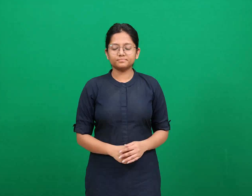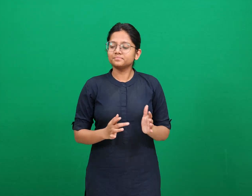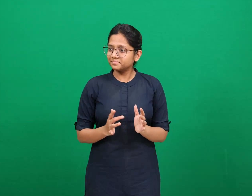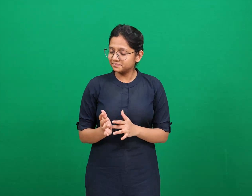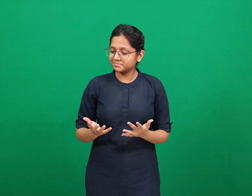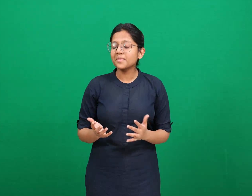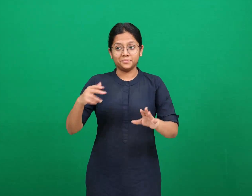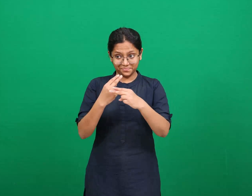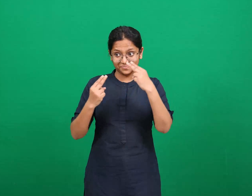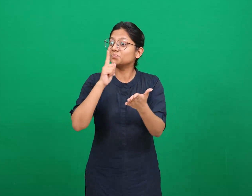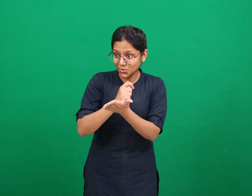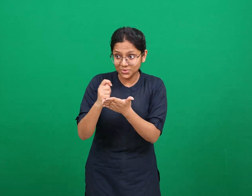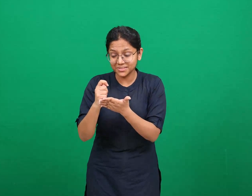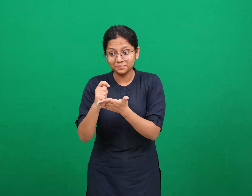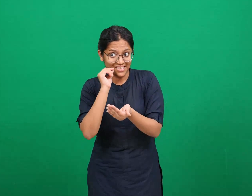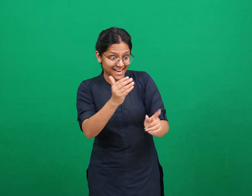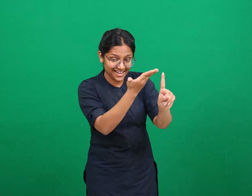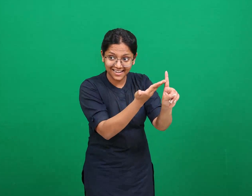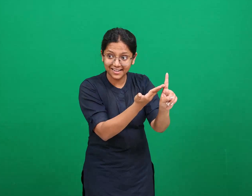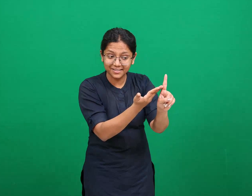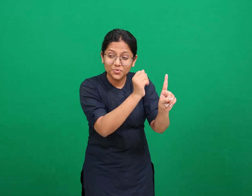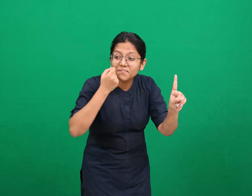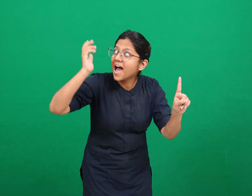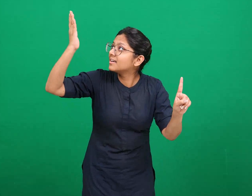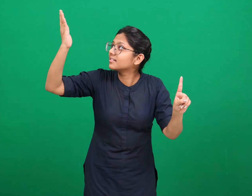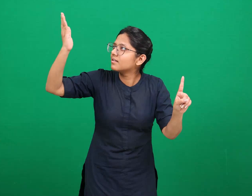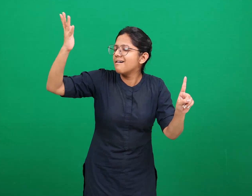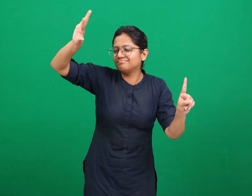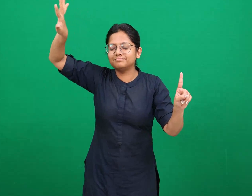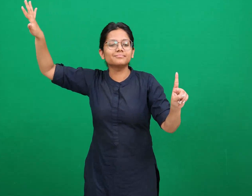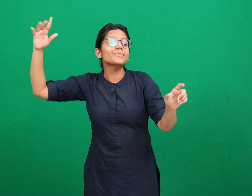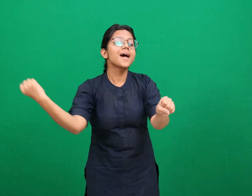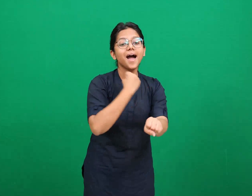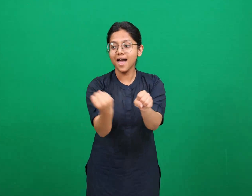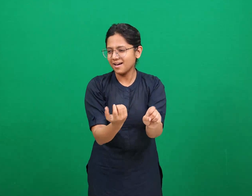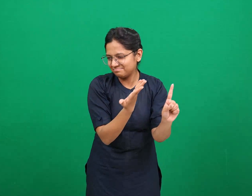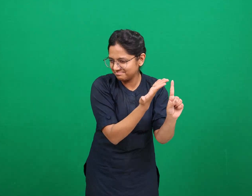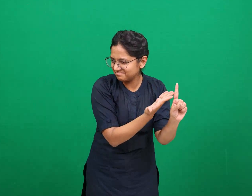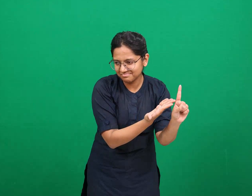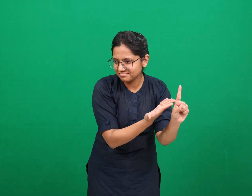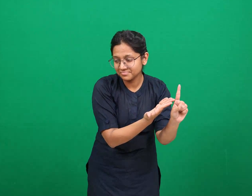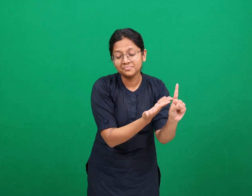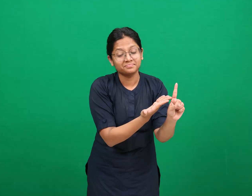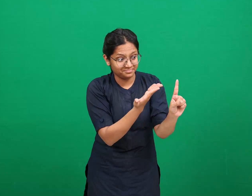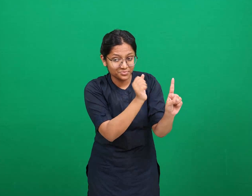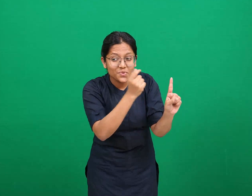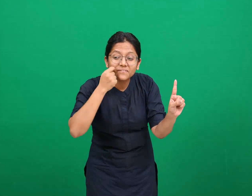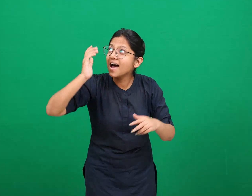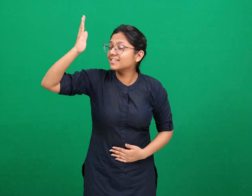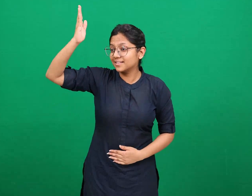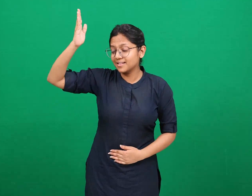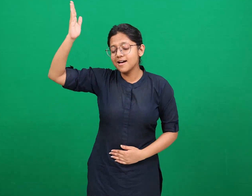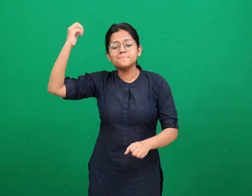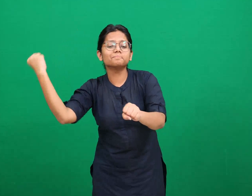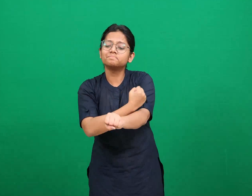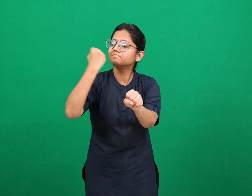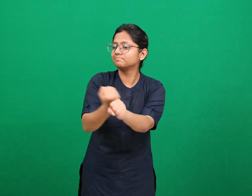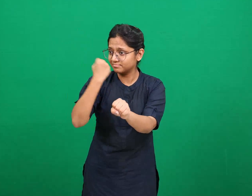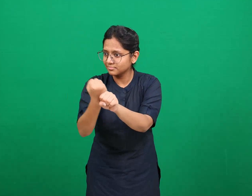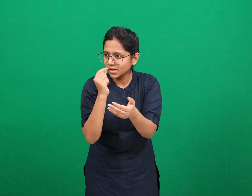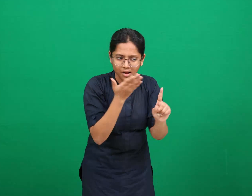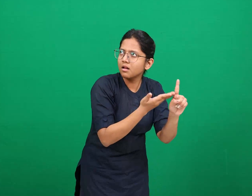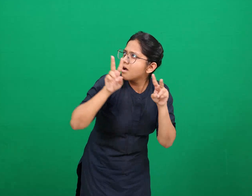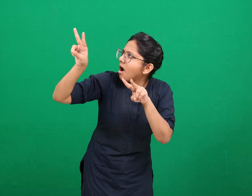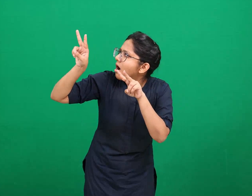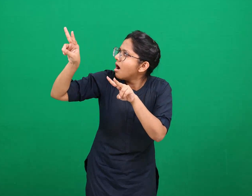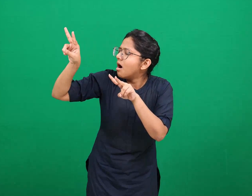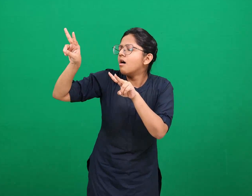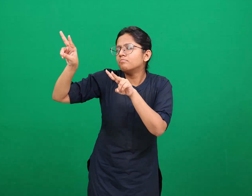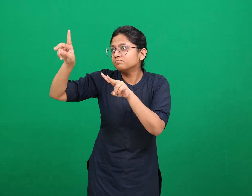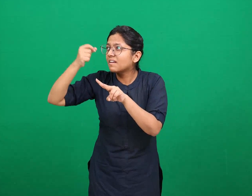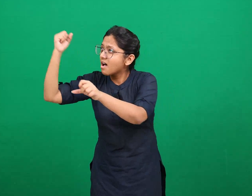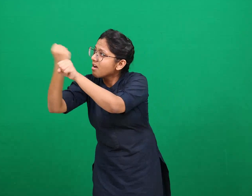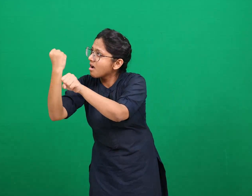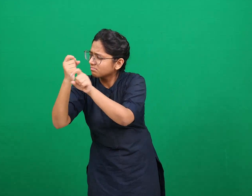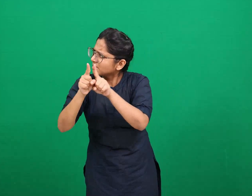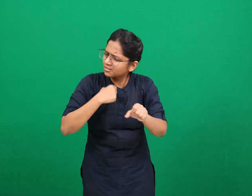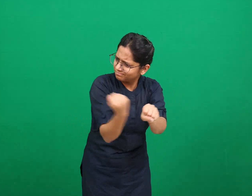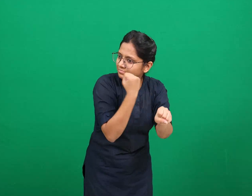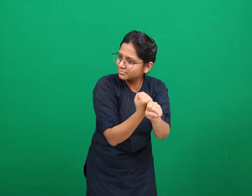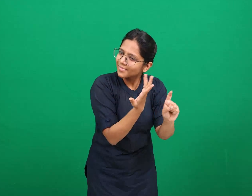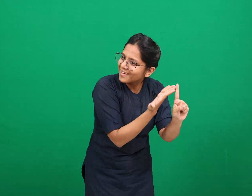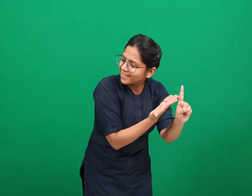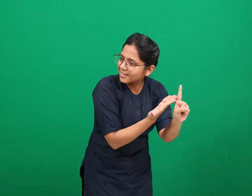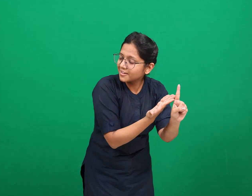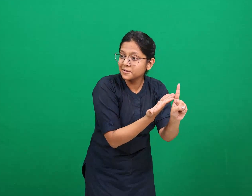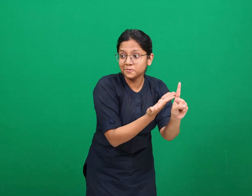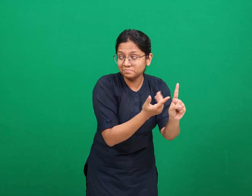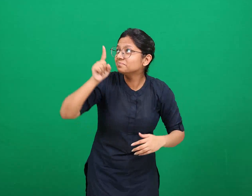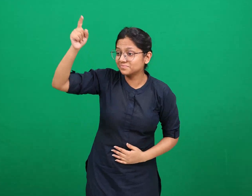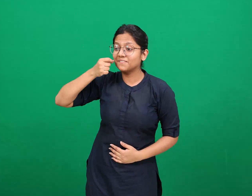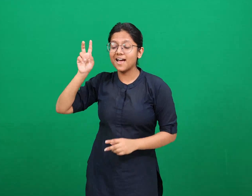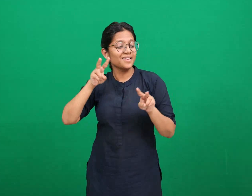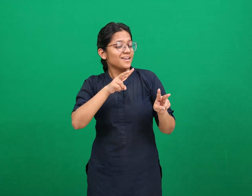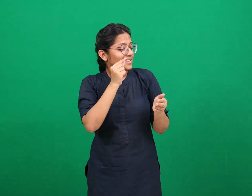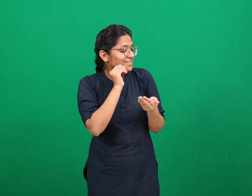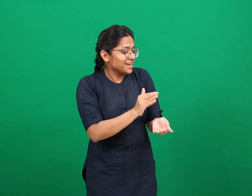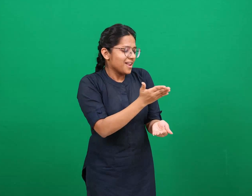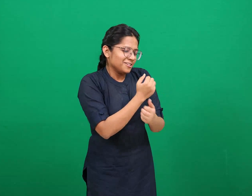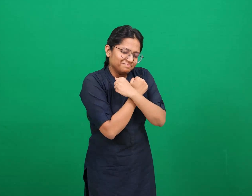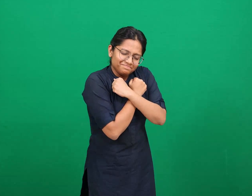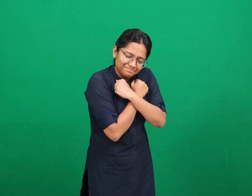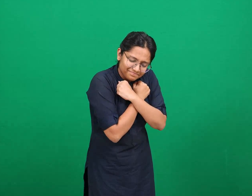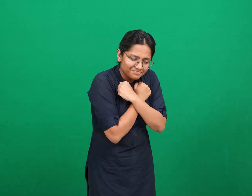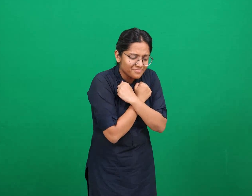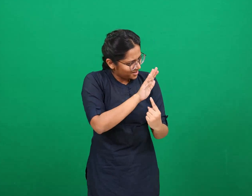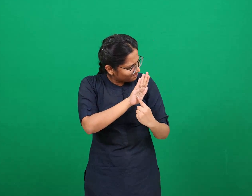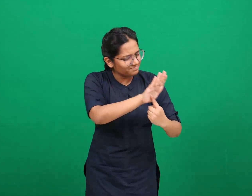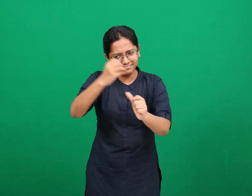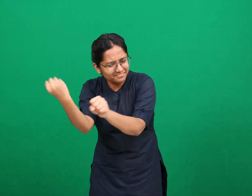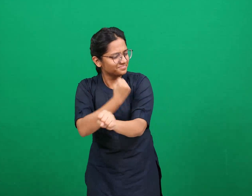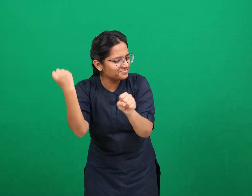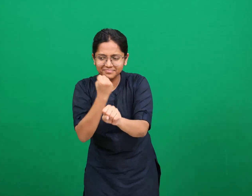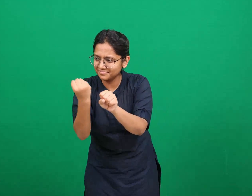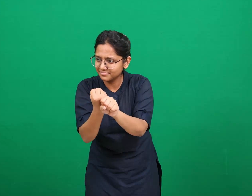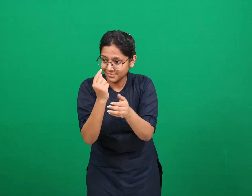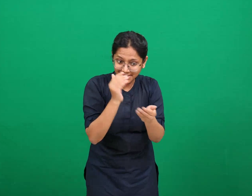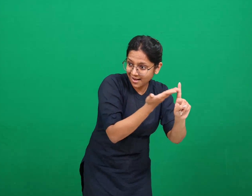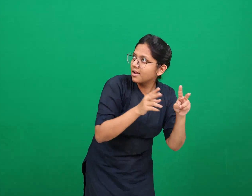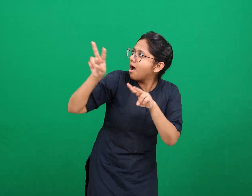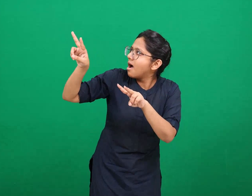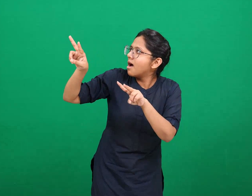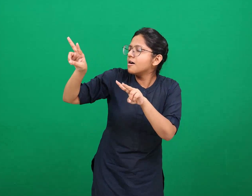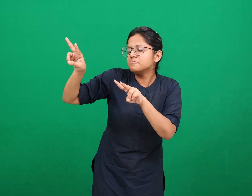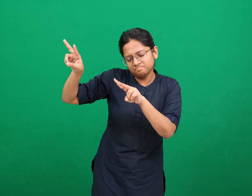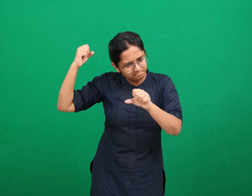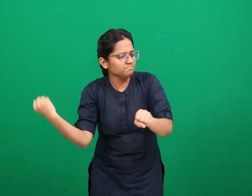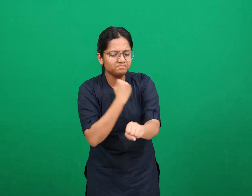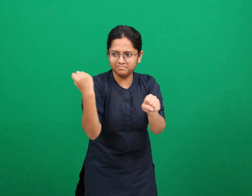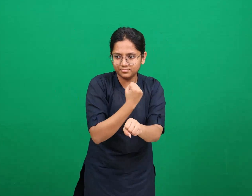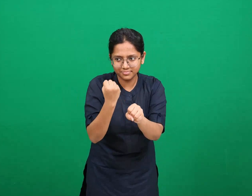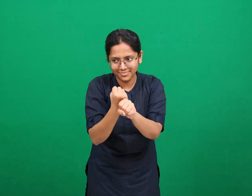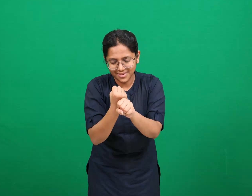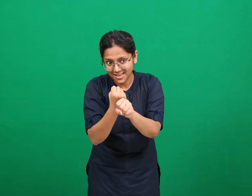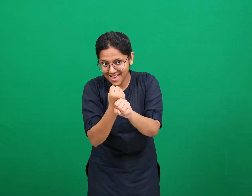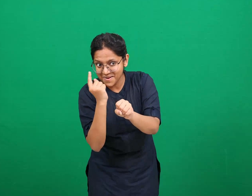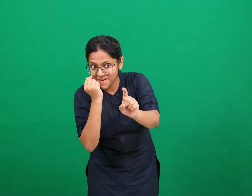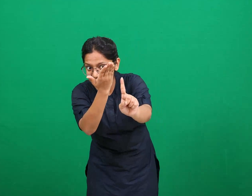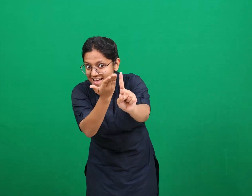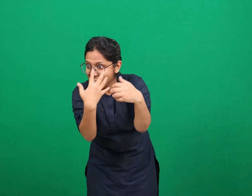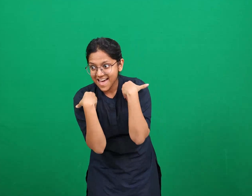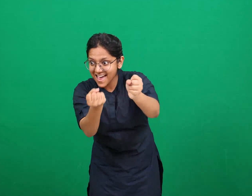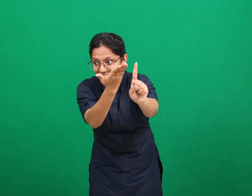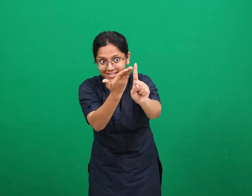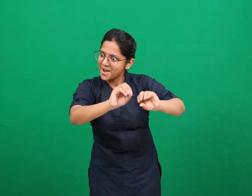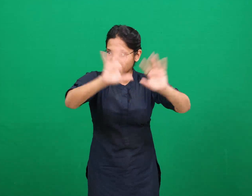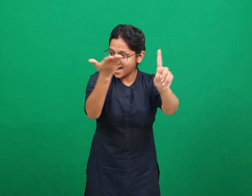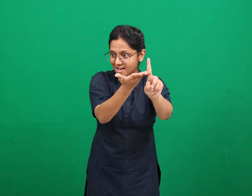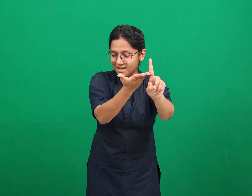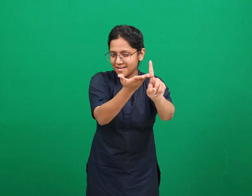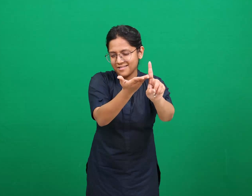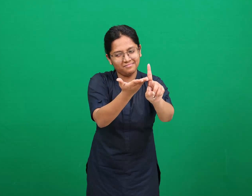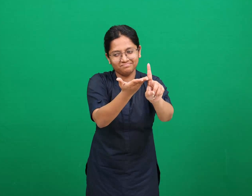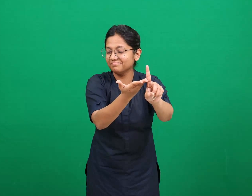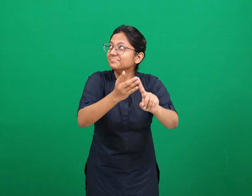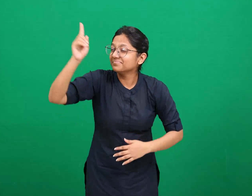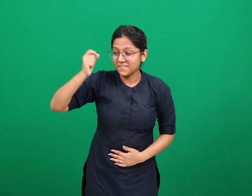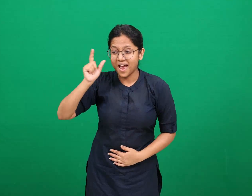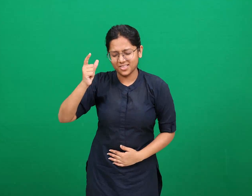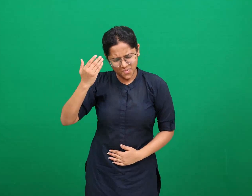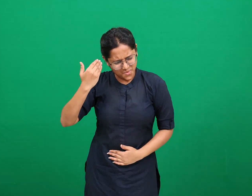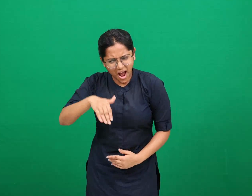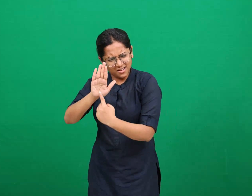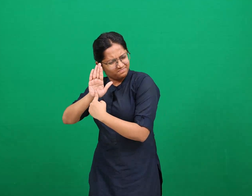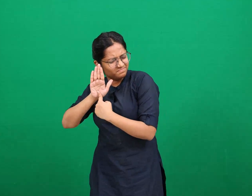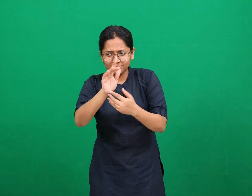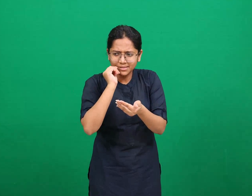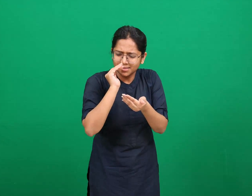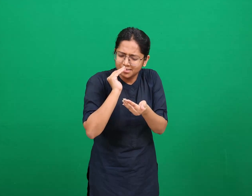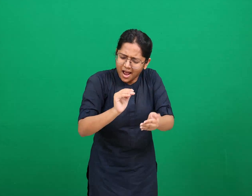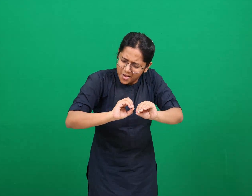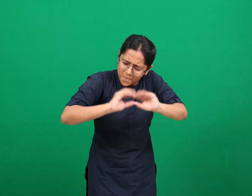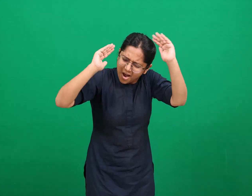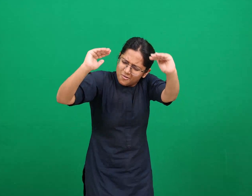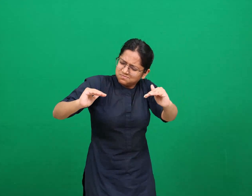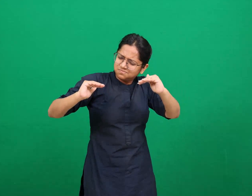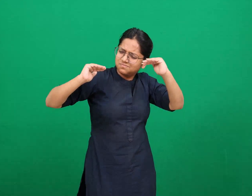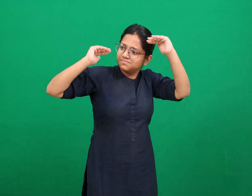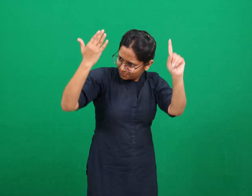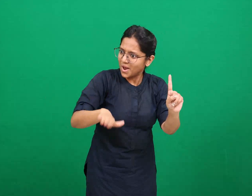So Jesus replied, "Truly, truly, I tell you, the Son can do nothing by Himself, unless He sees the Father doing it. For whatever the Father does, the Son also does. The Father loves the Son and shows Him all He does.